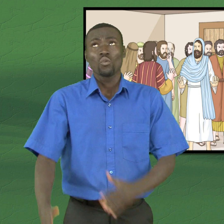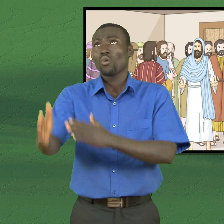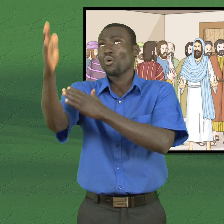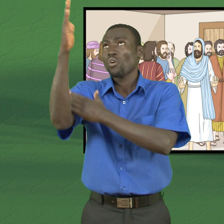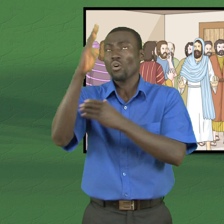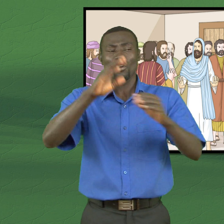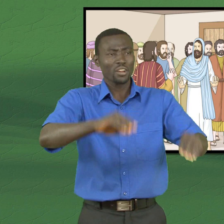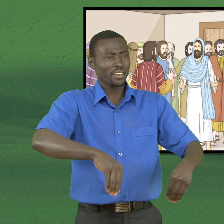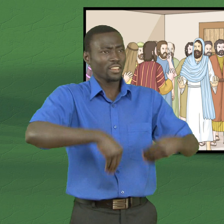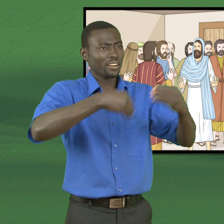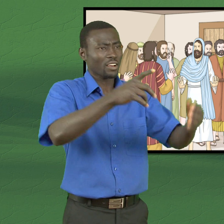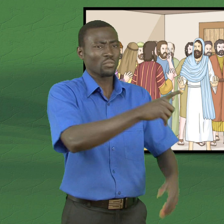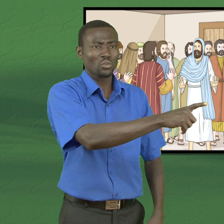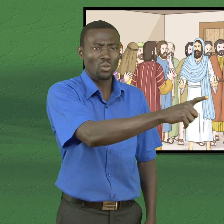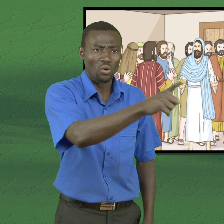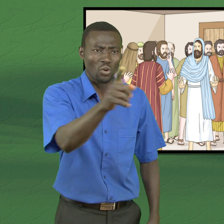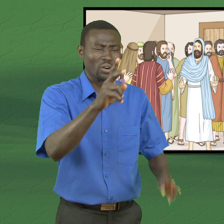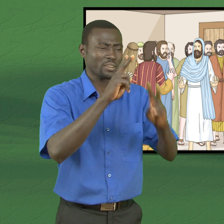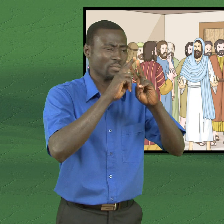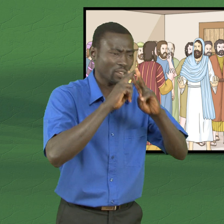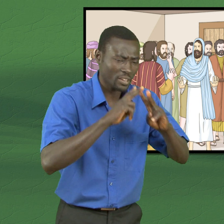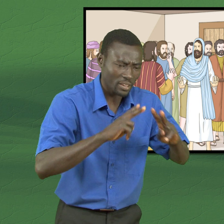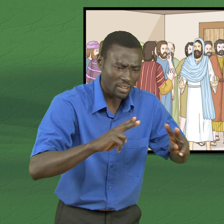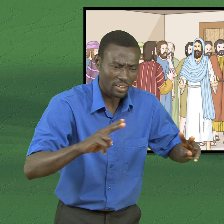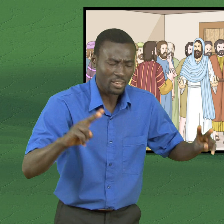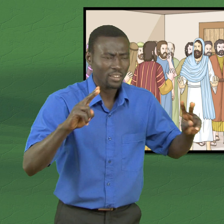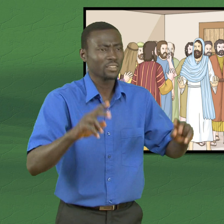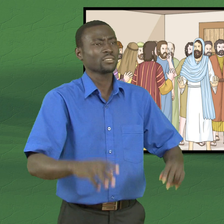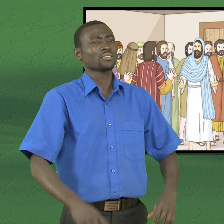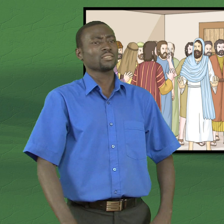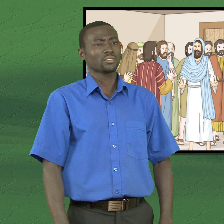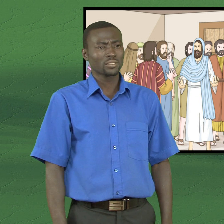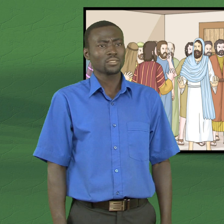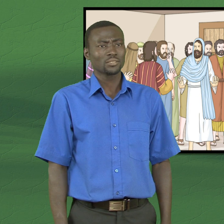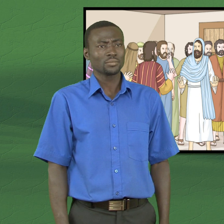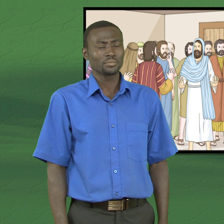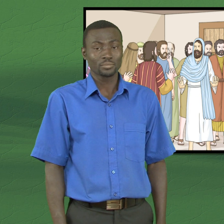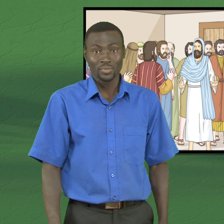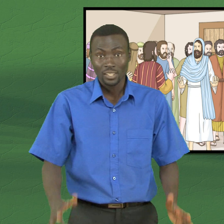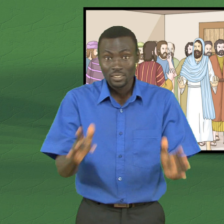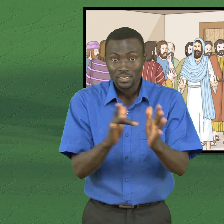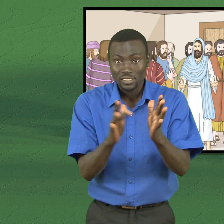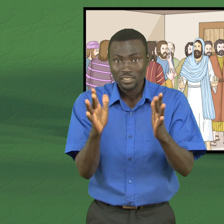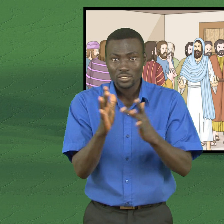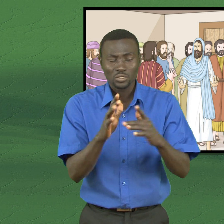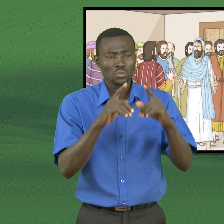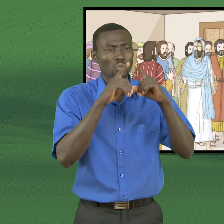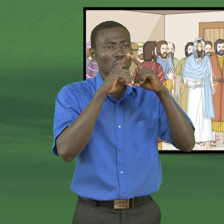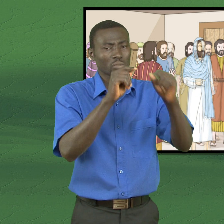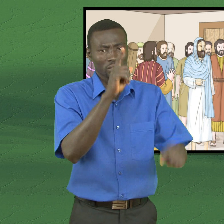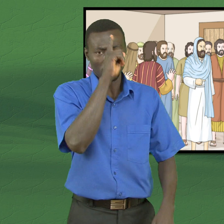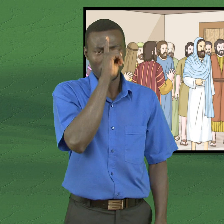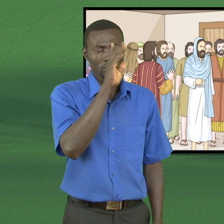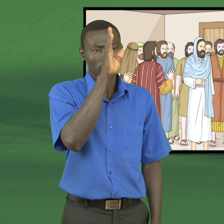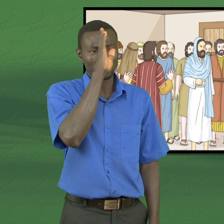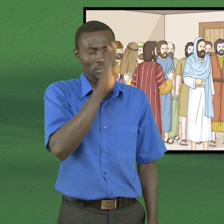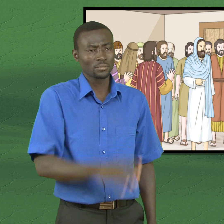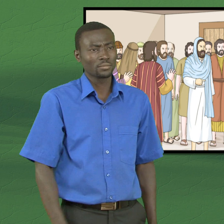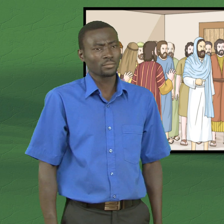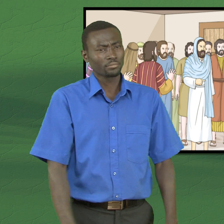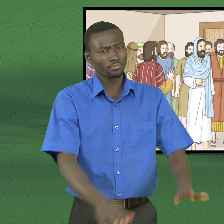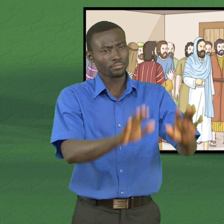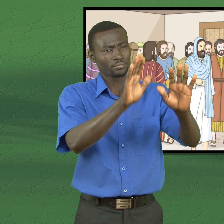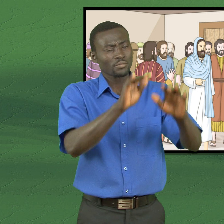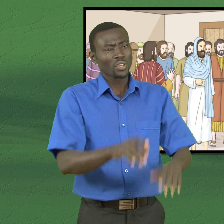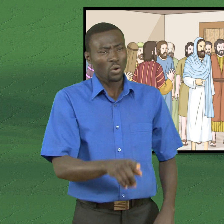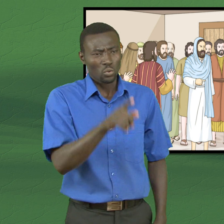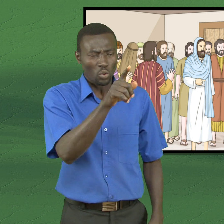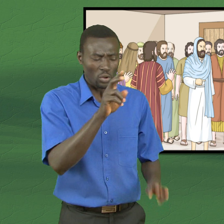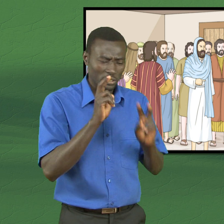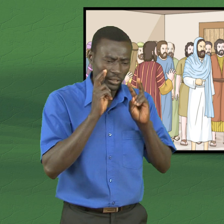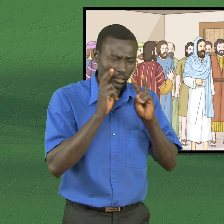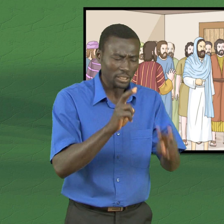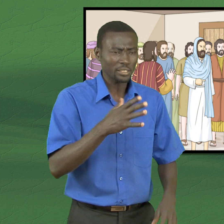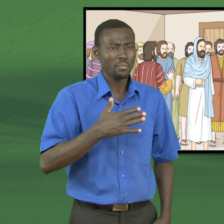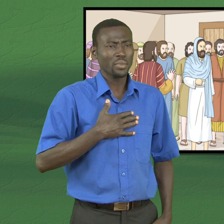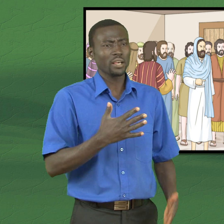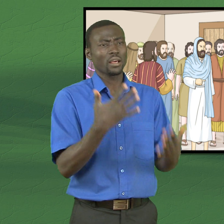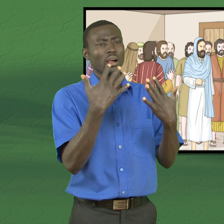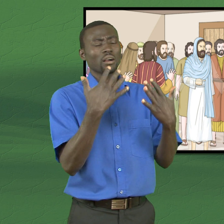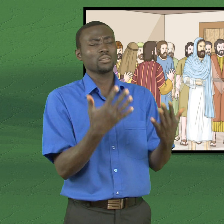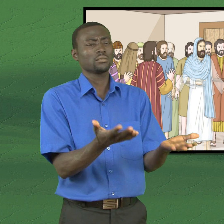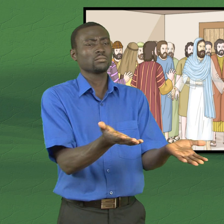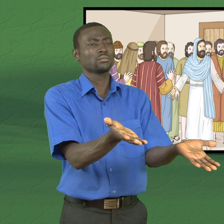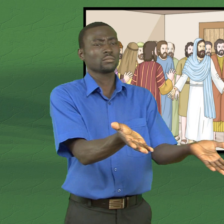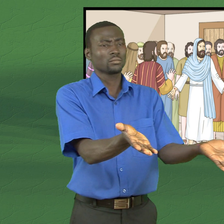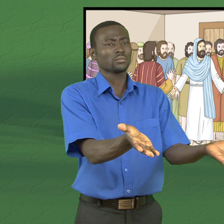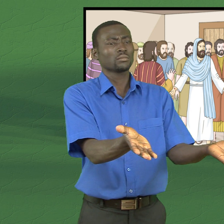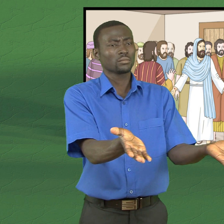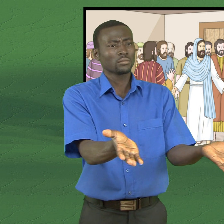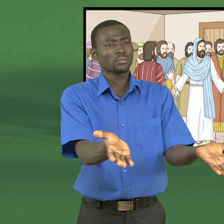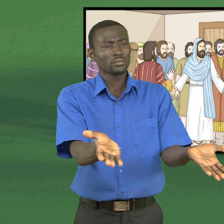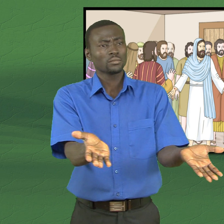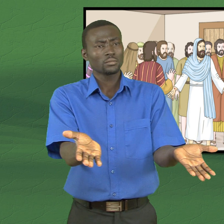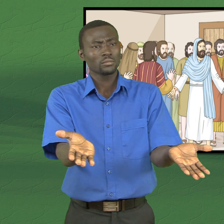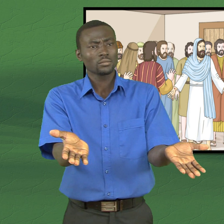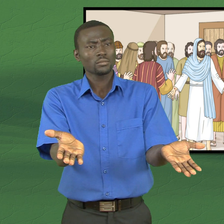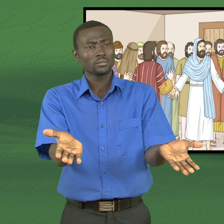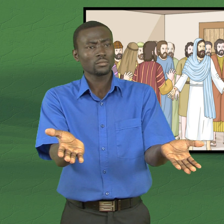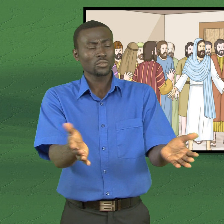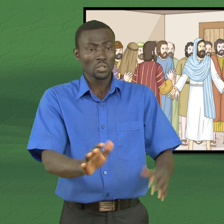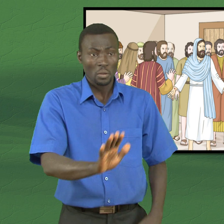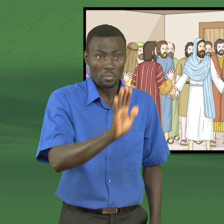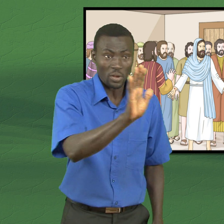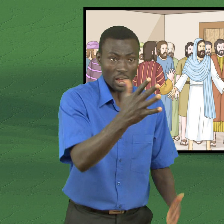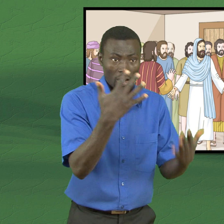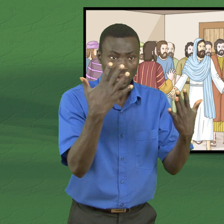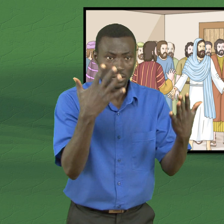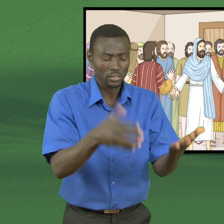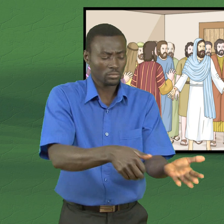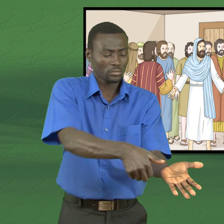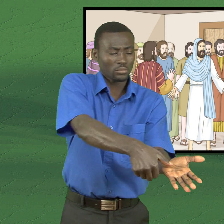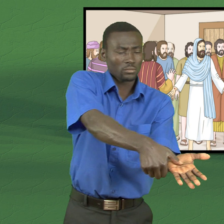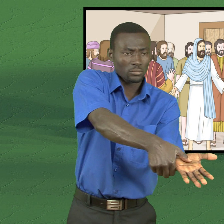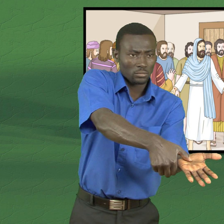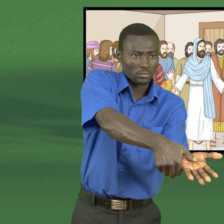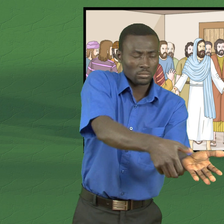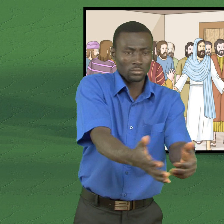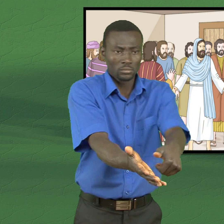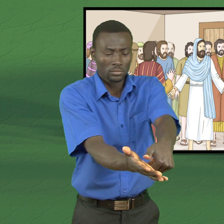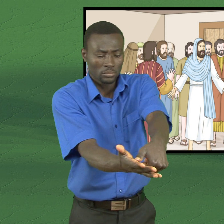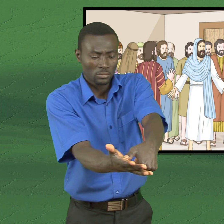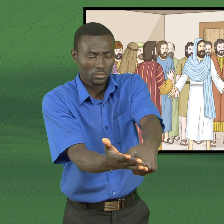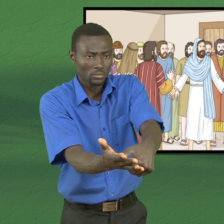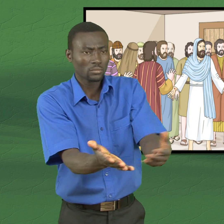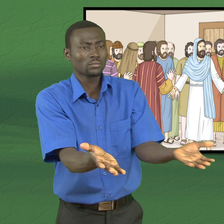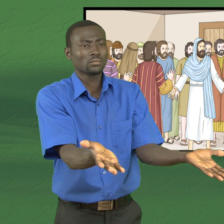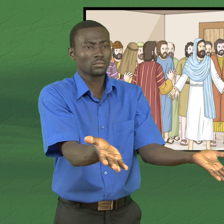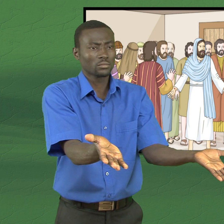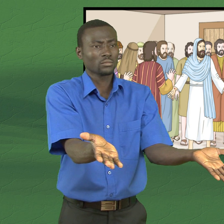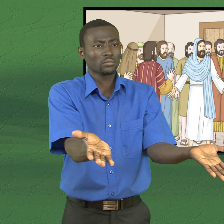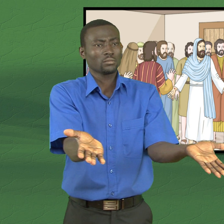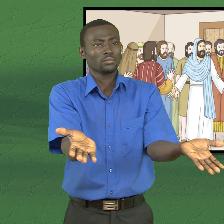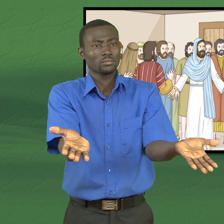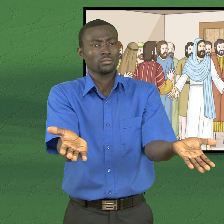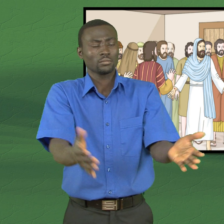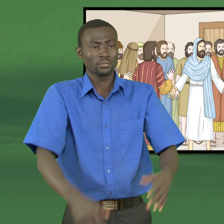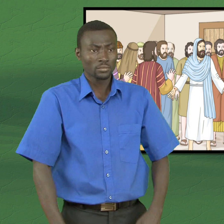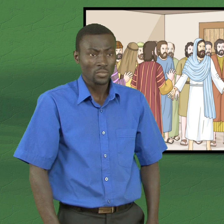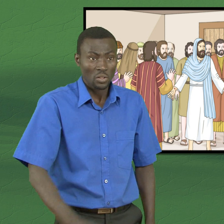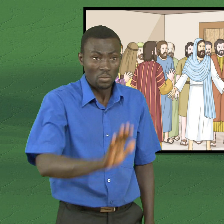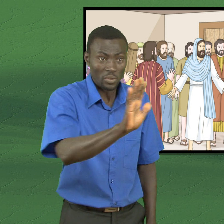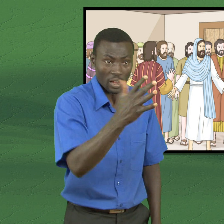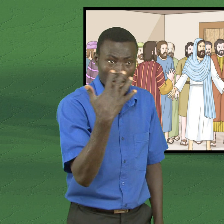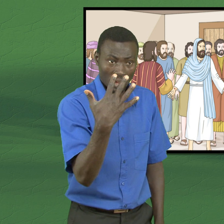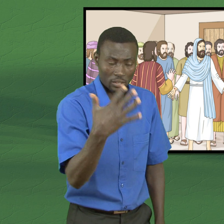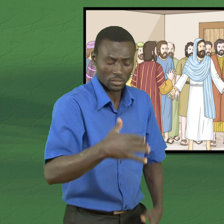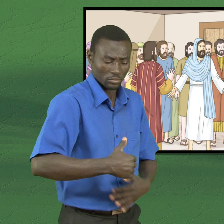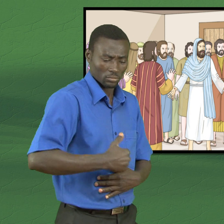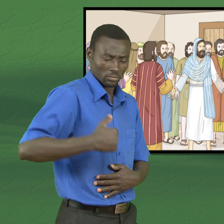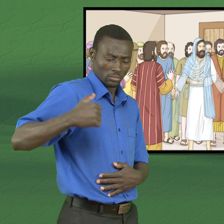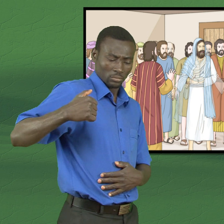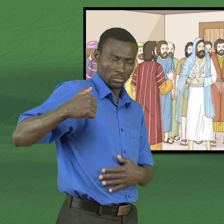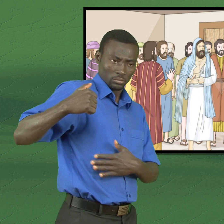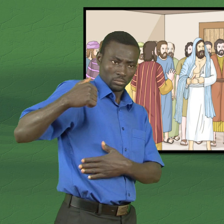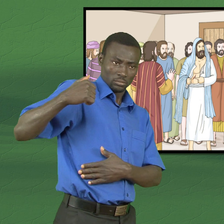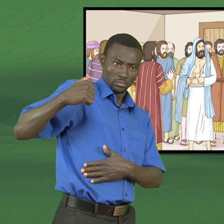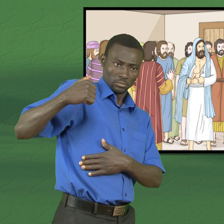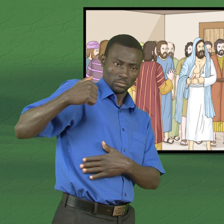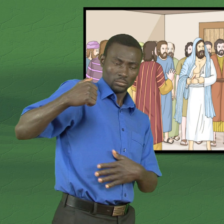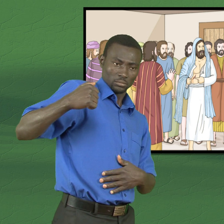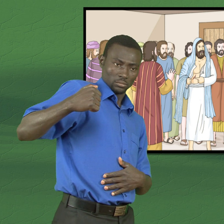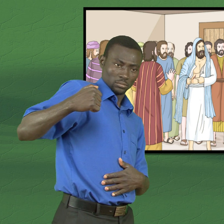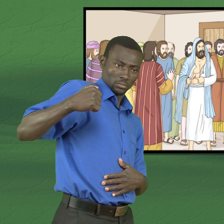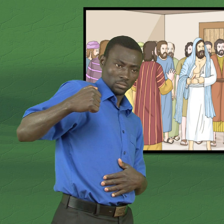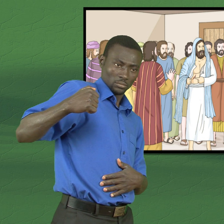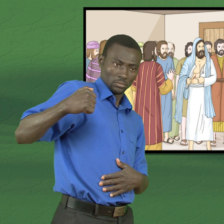Then Jesus said to Thomas, “Put your finger here and look at My hands.